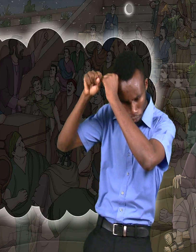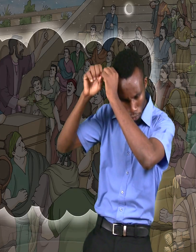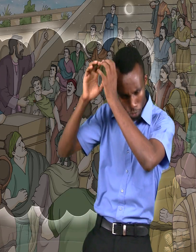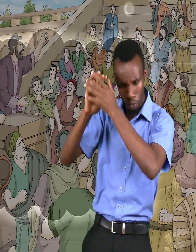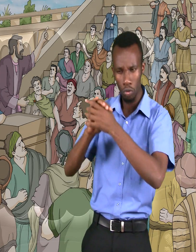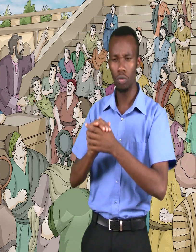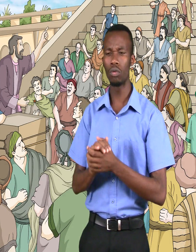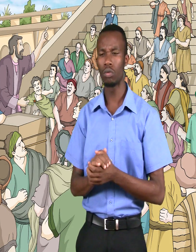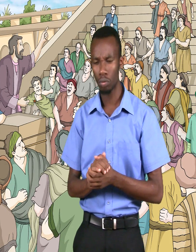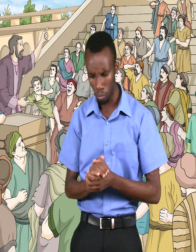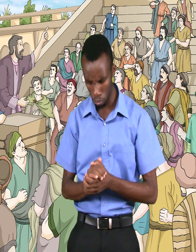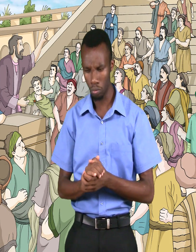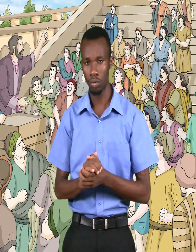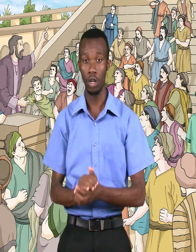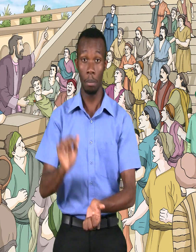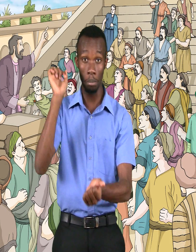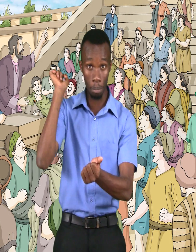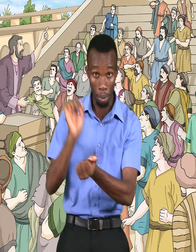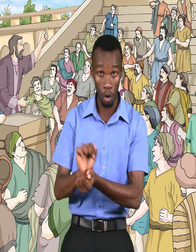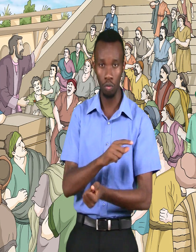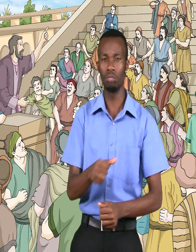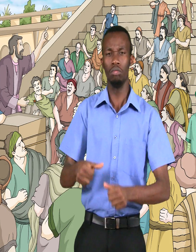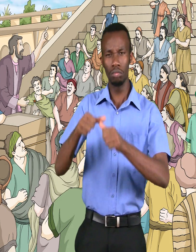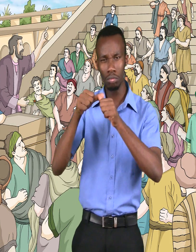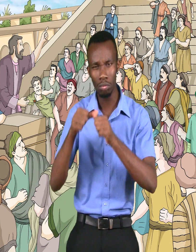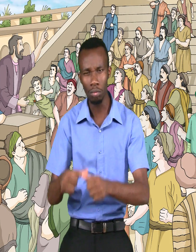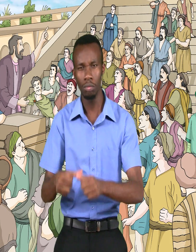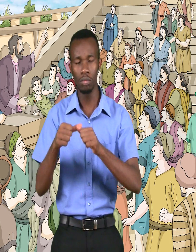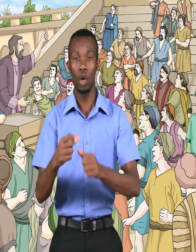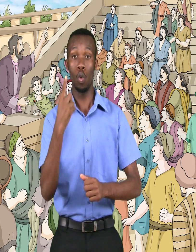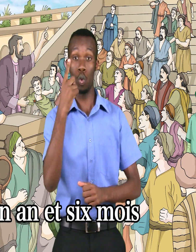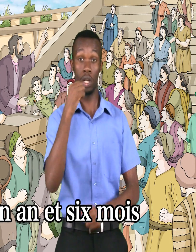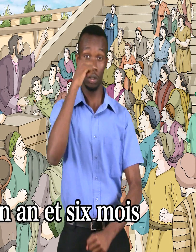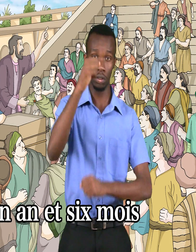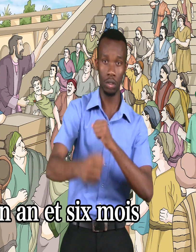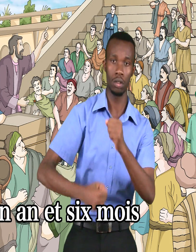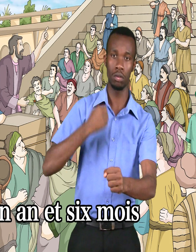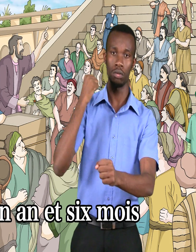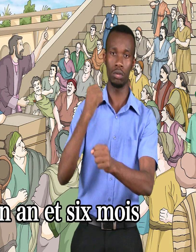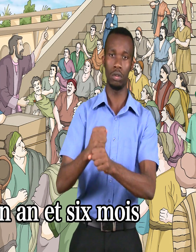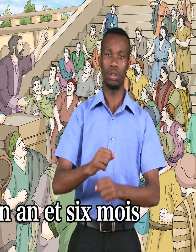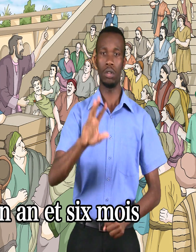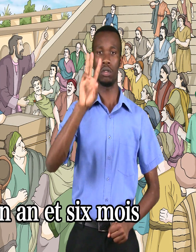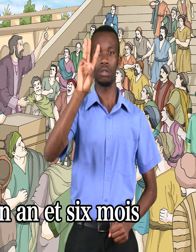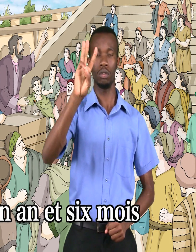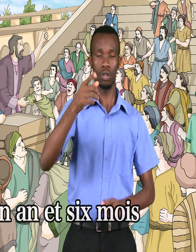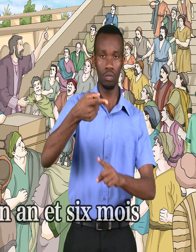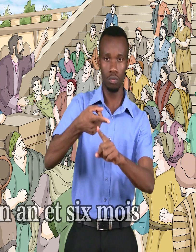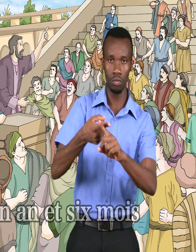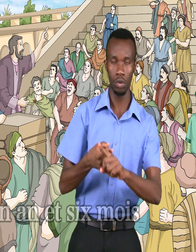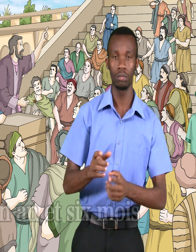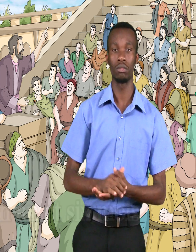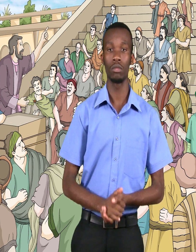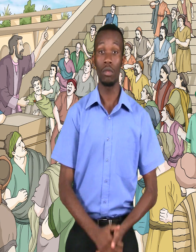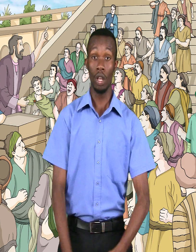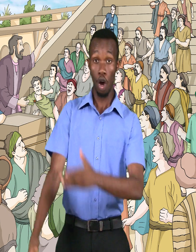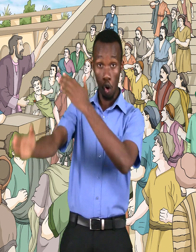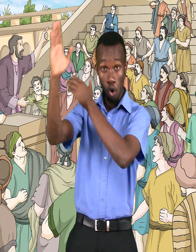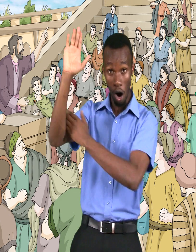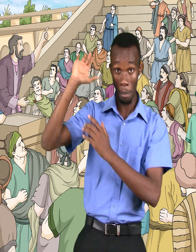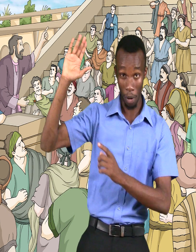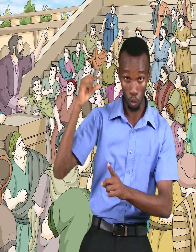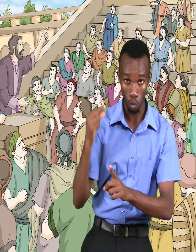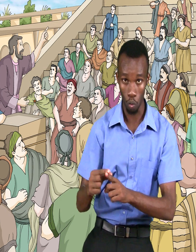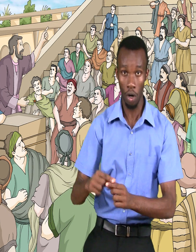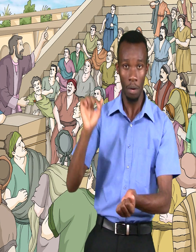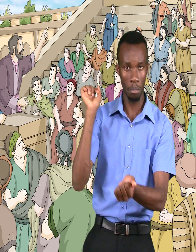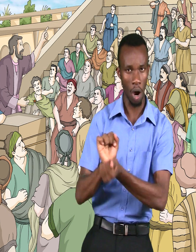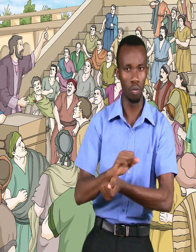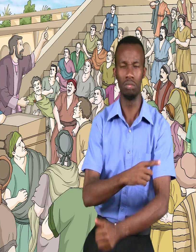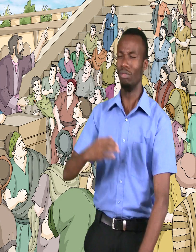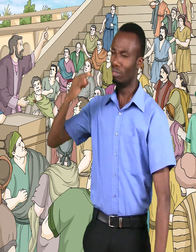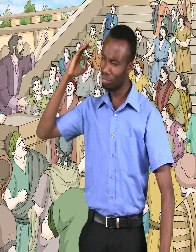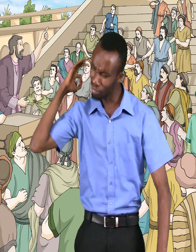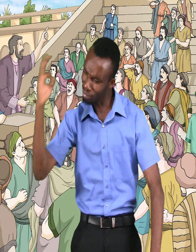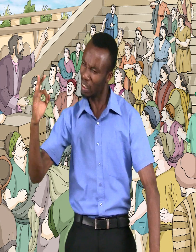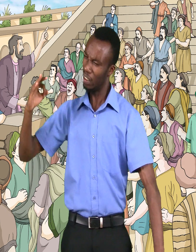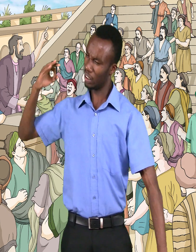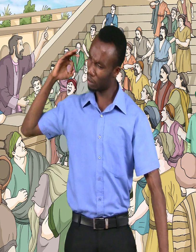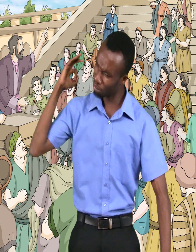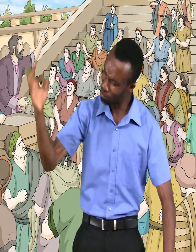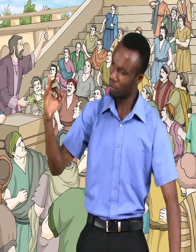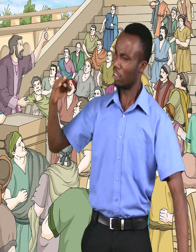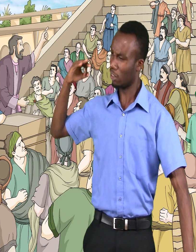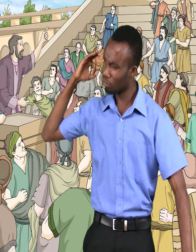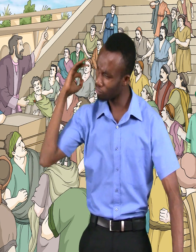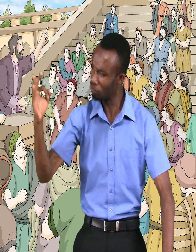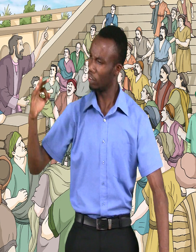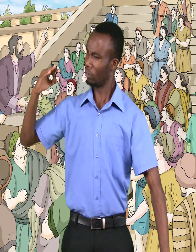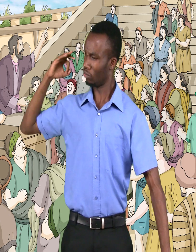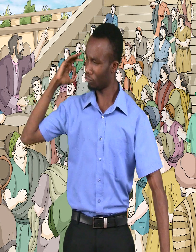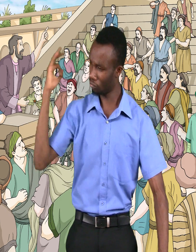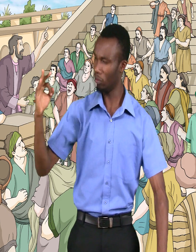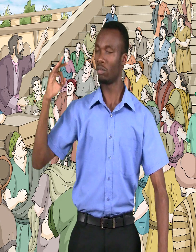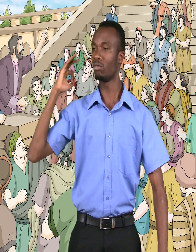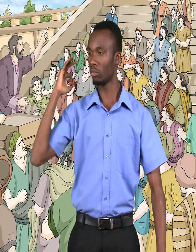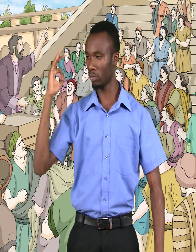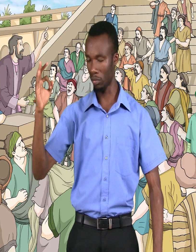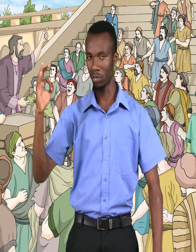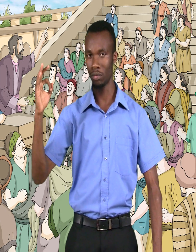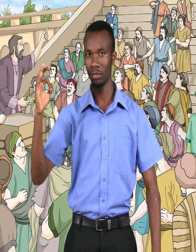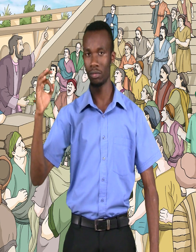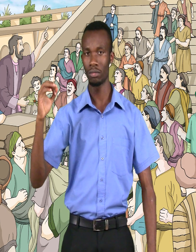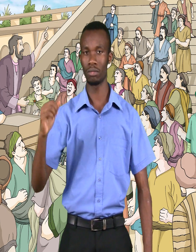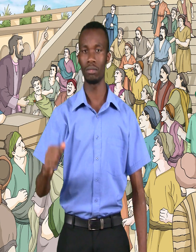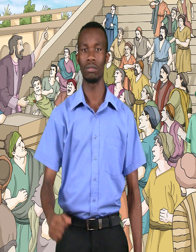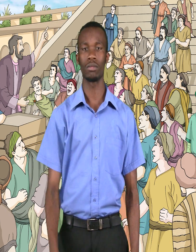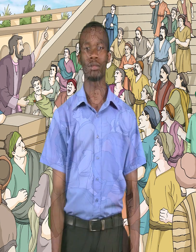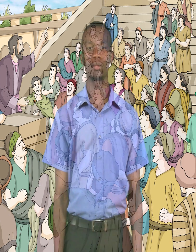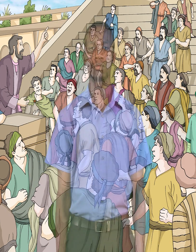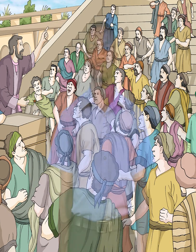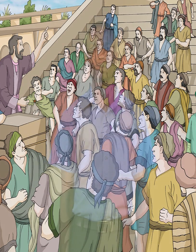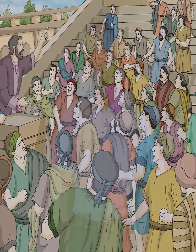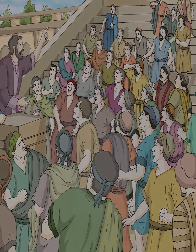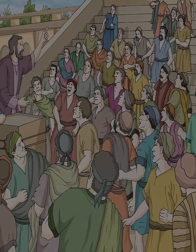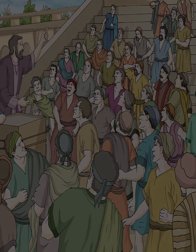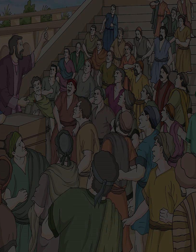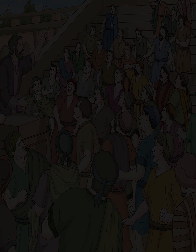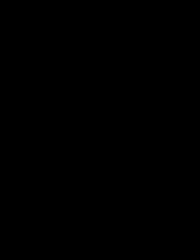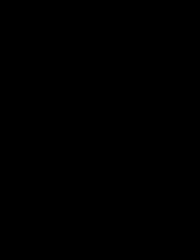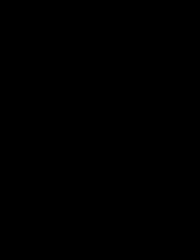So Paul stayed for a year and a half, teaching the word of God among the Corinthians.